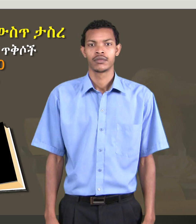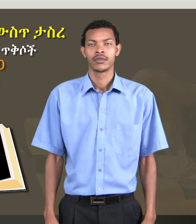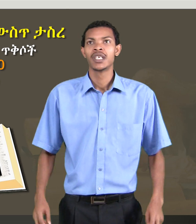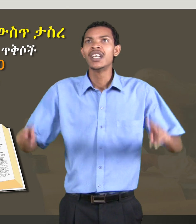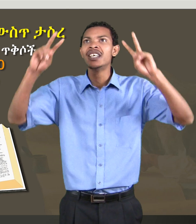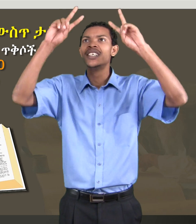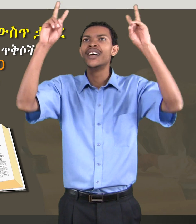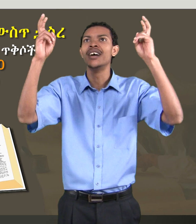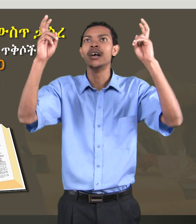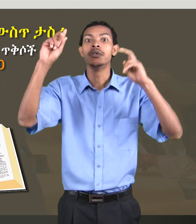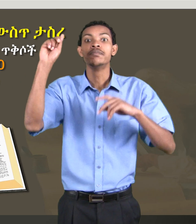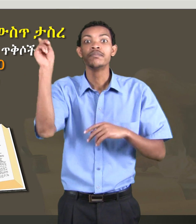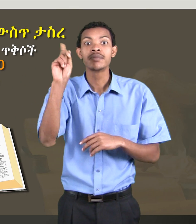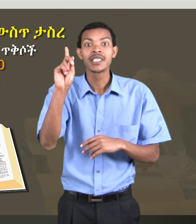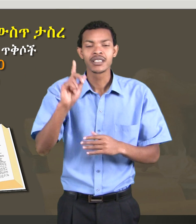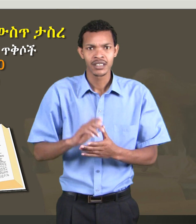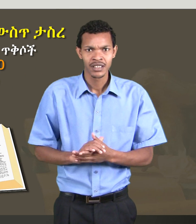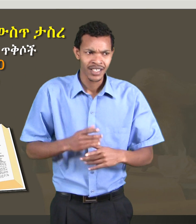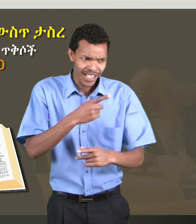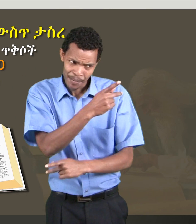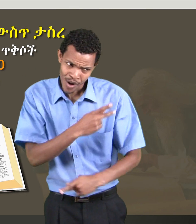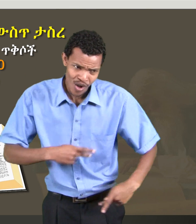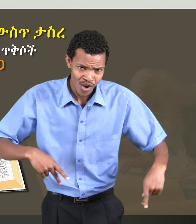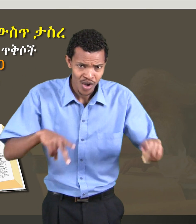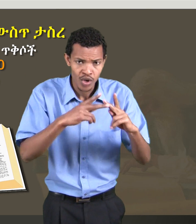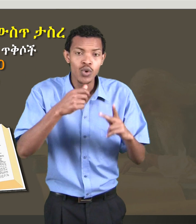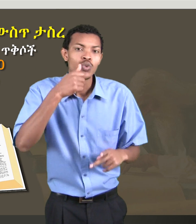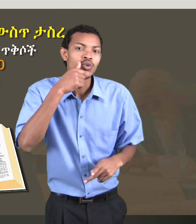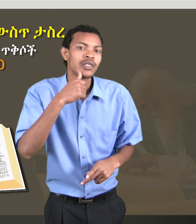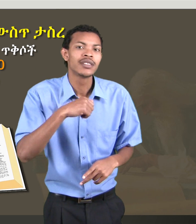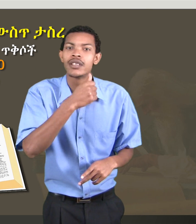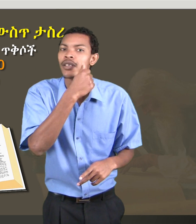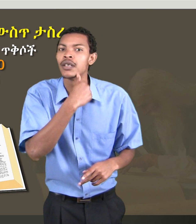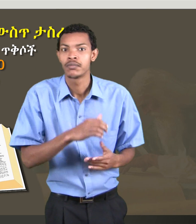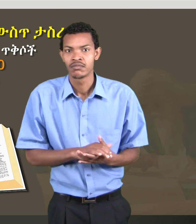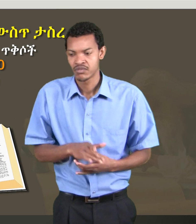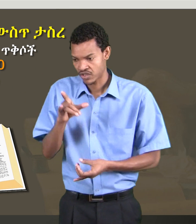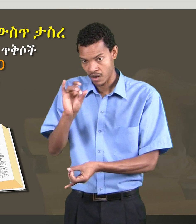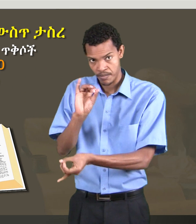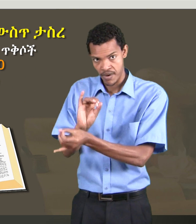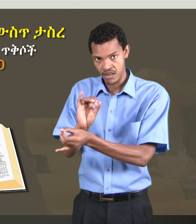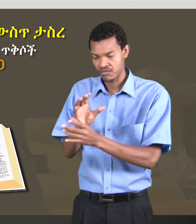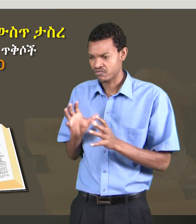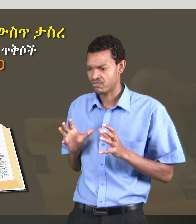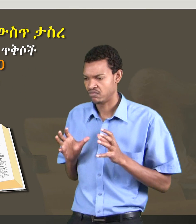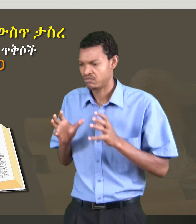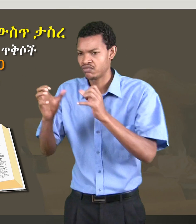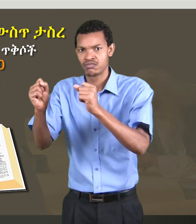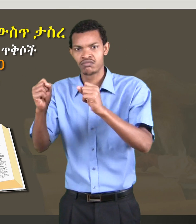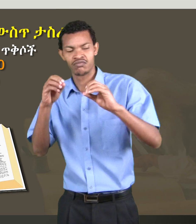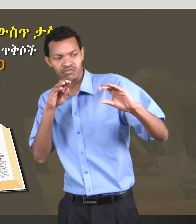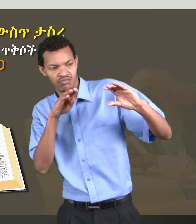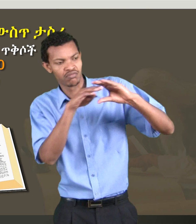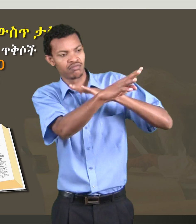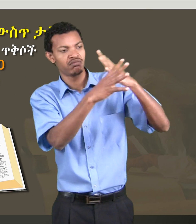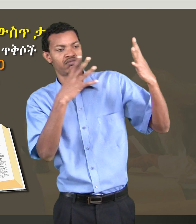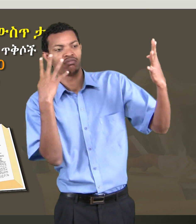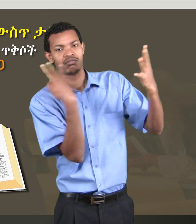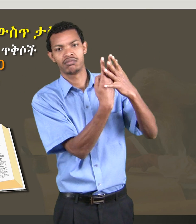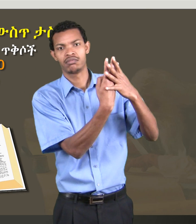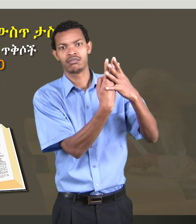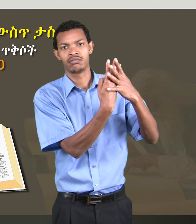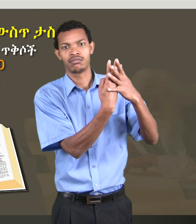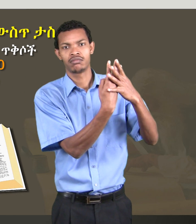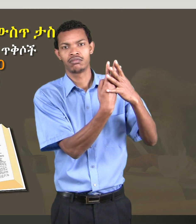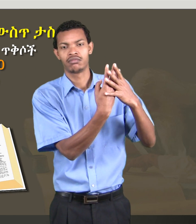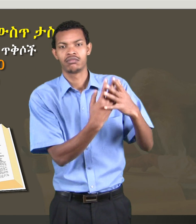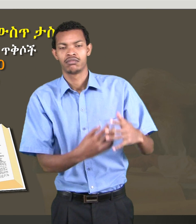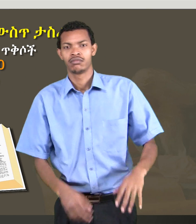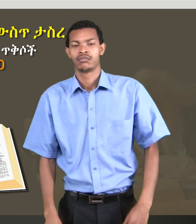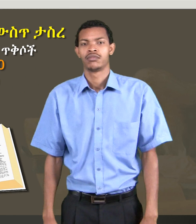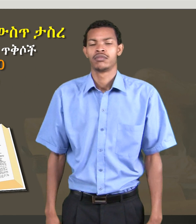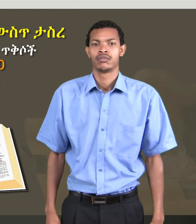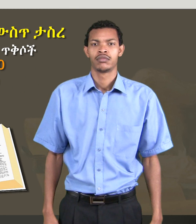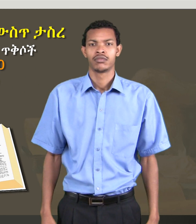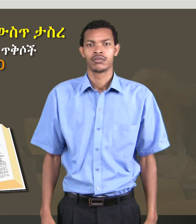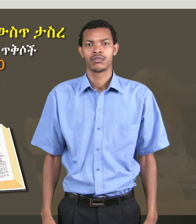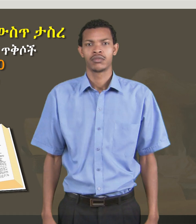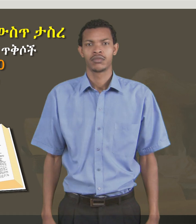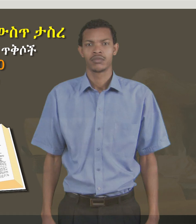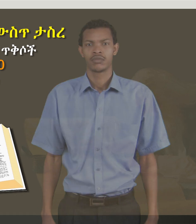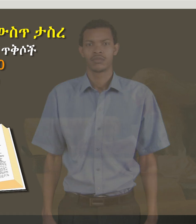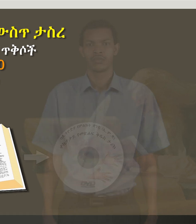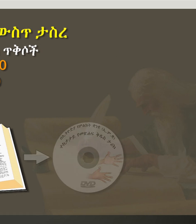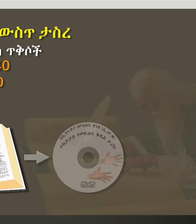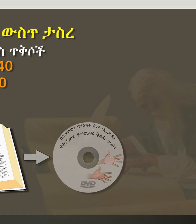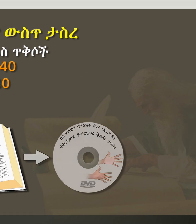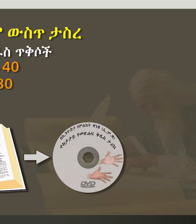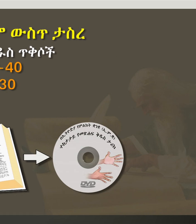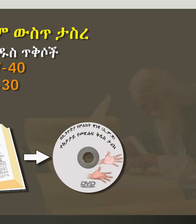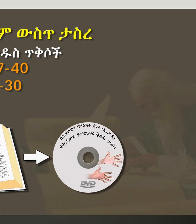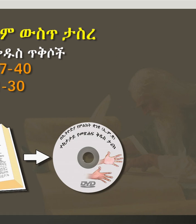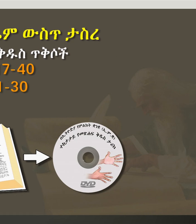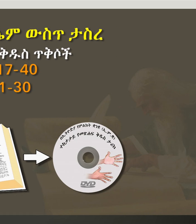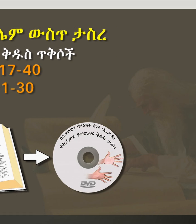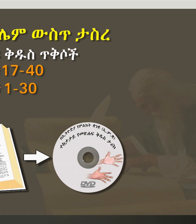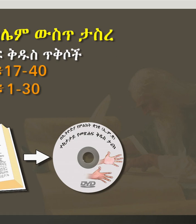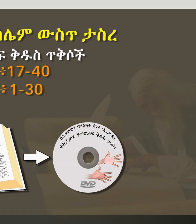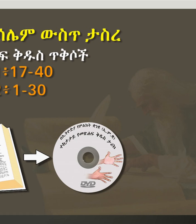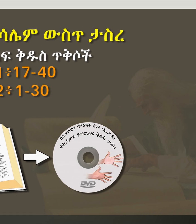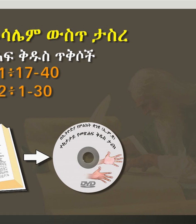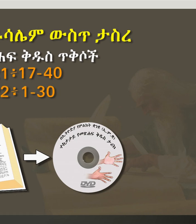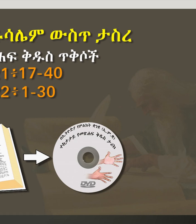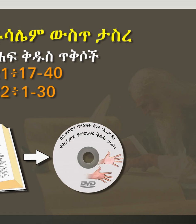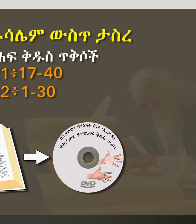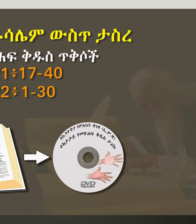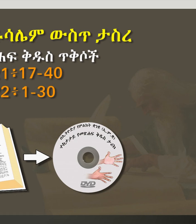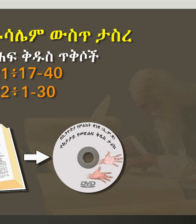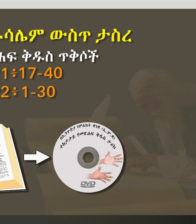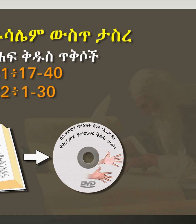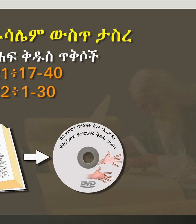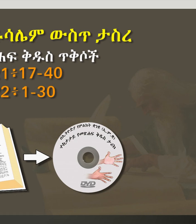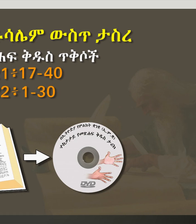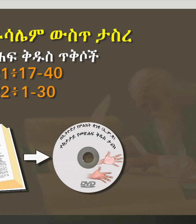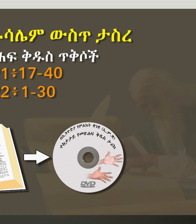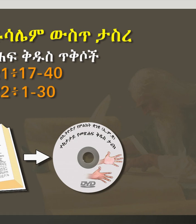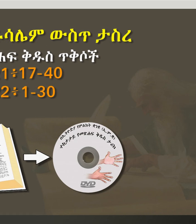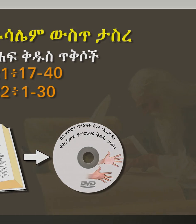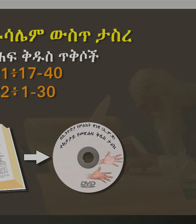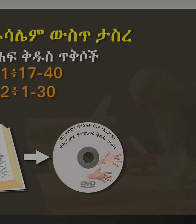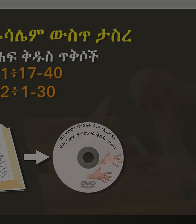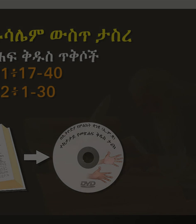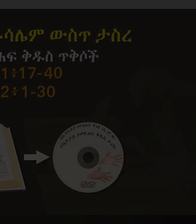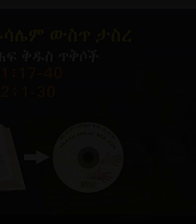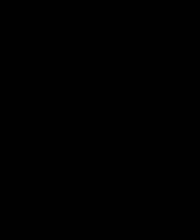Paul is imprisoned in Jerusalem